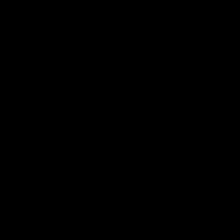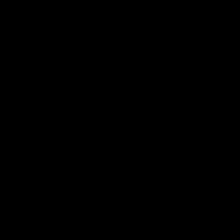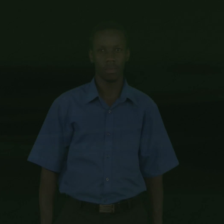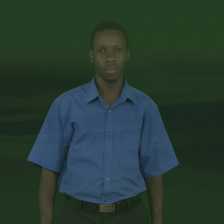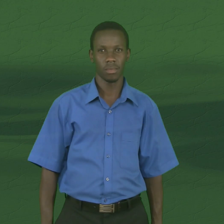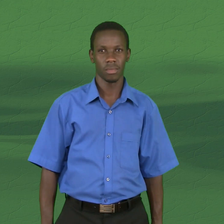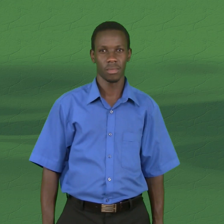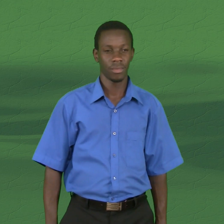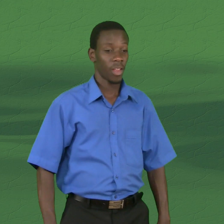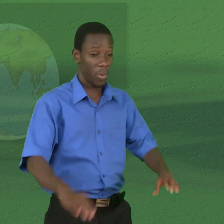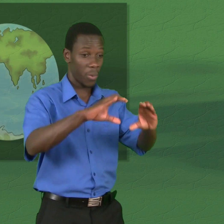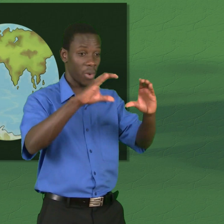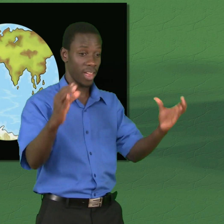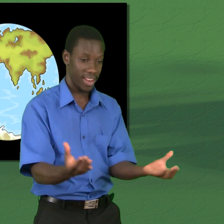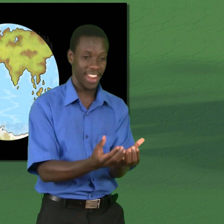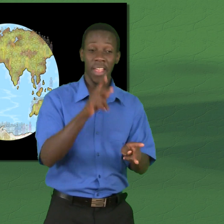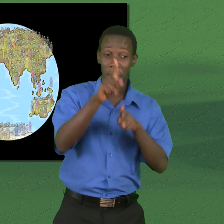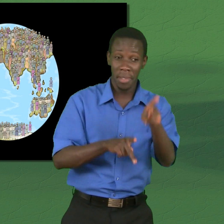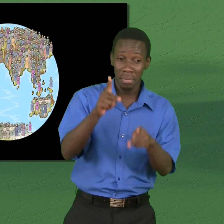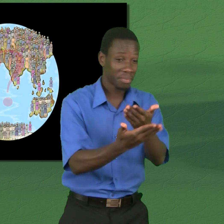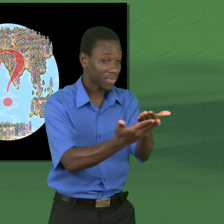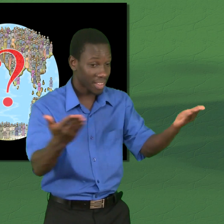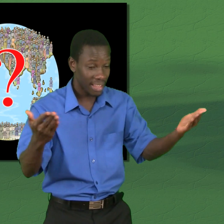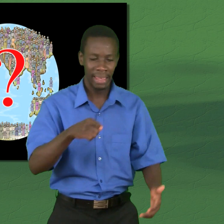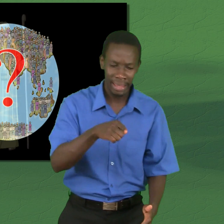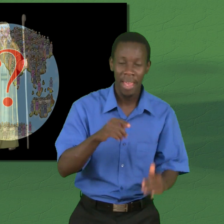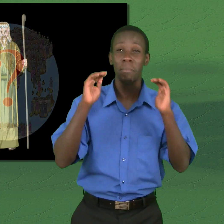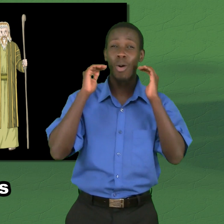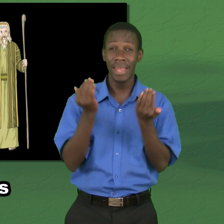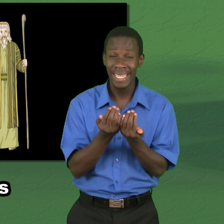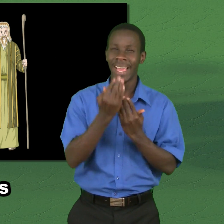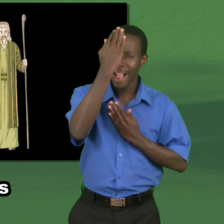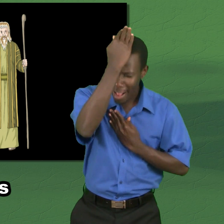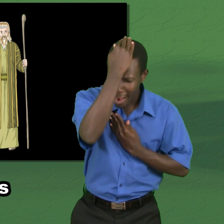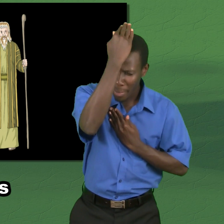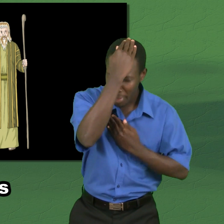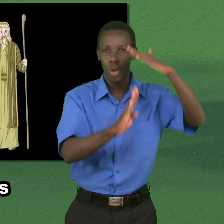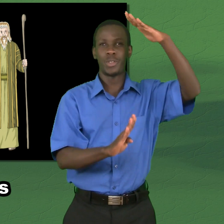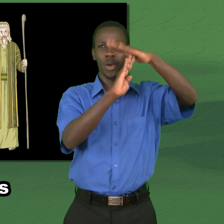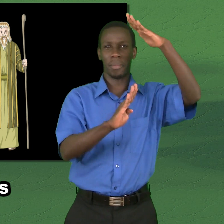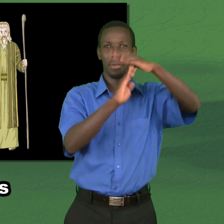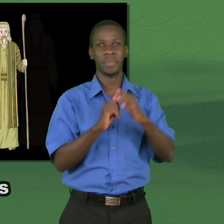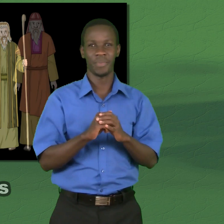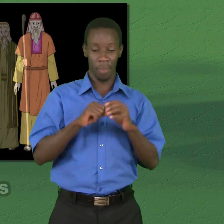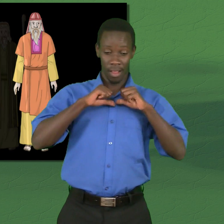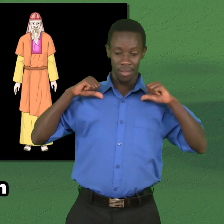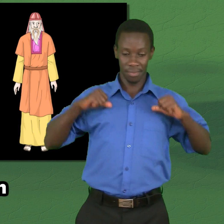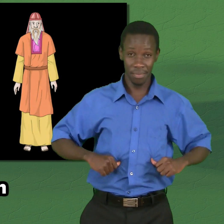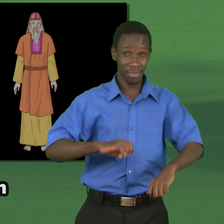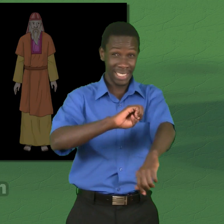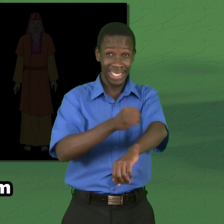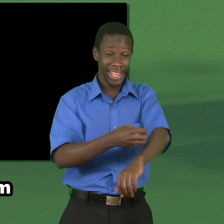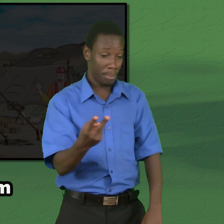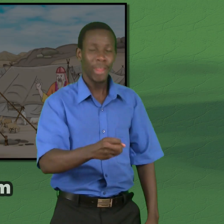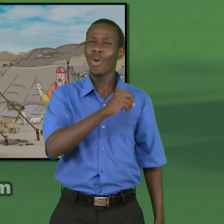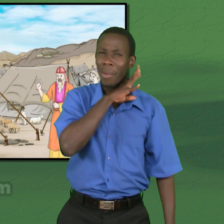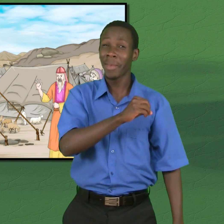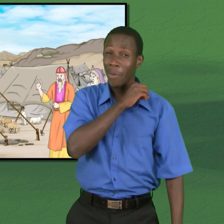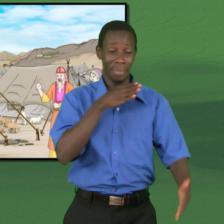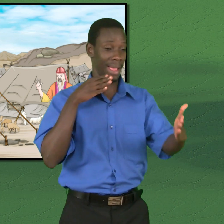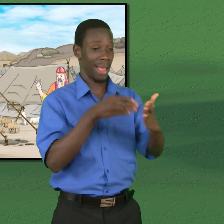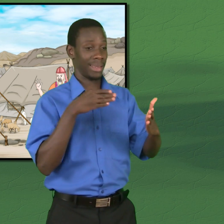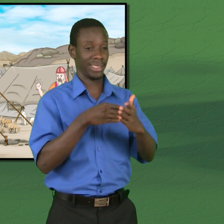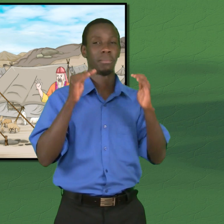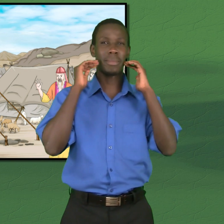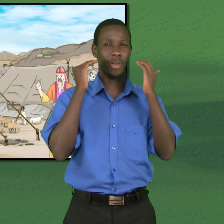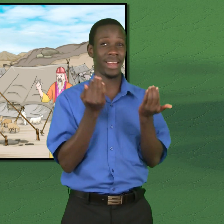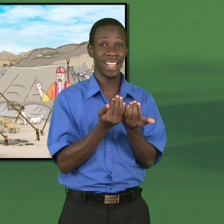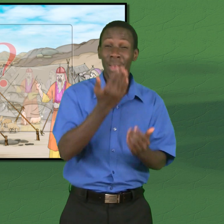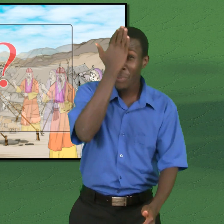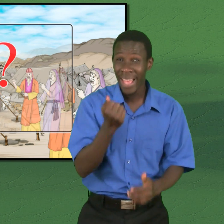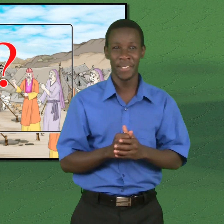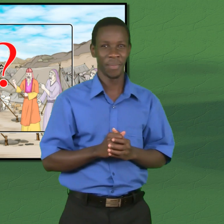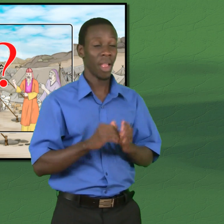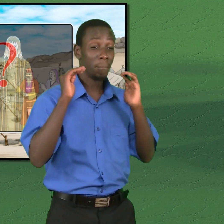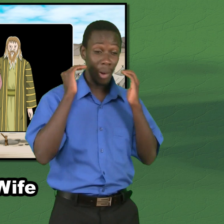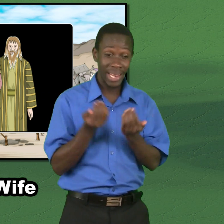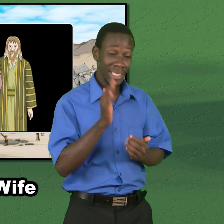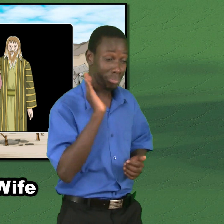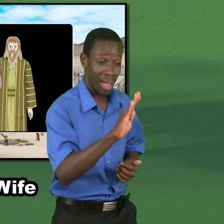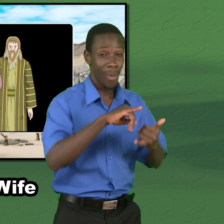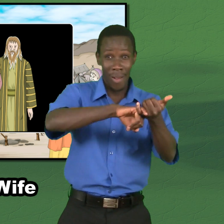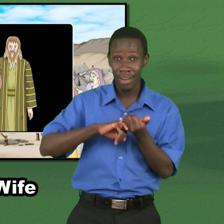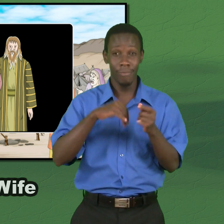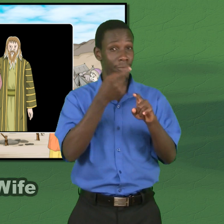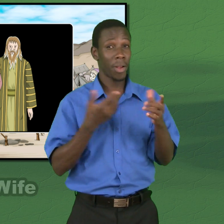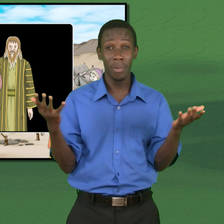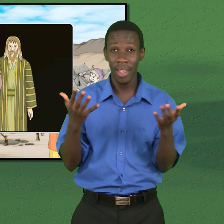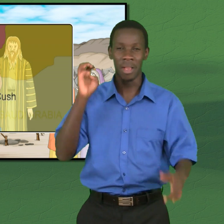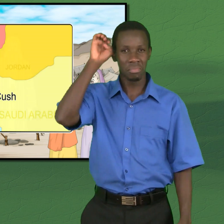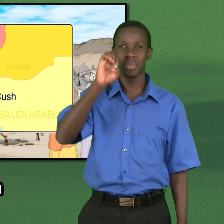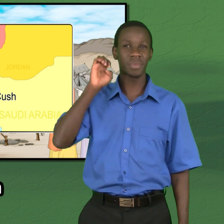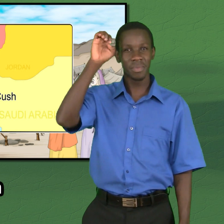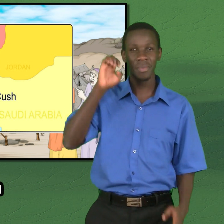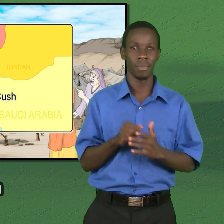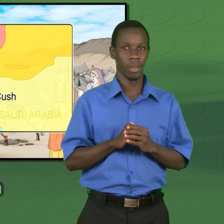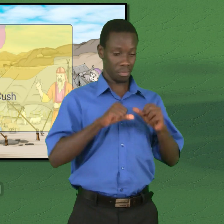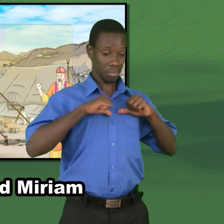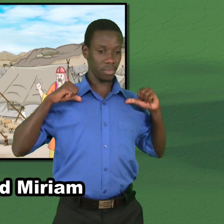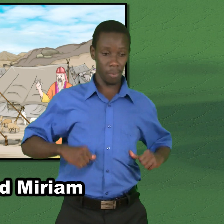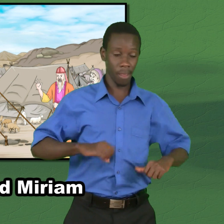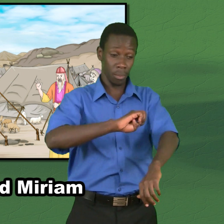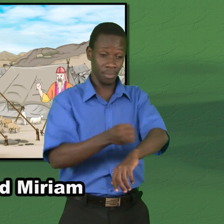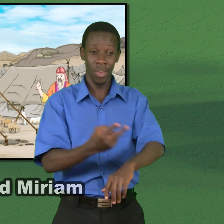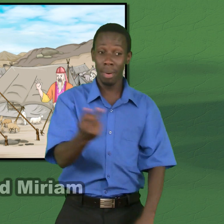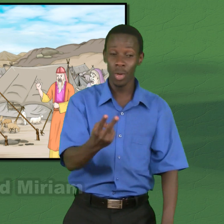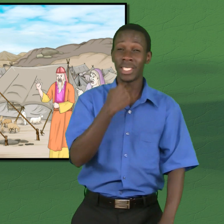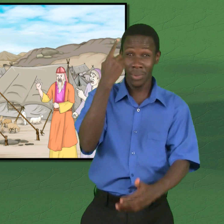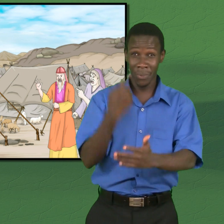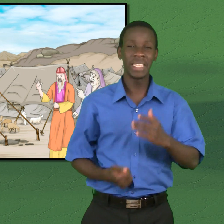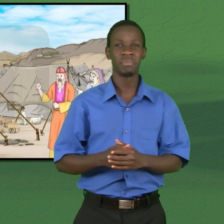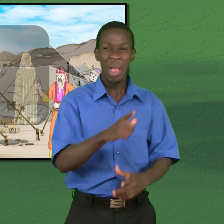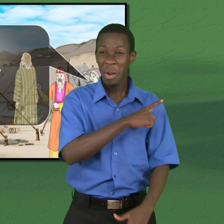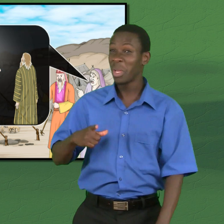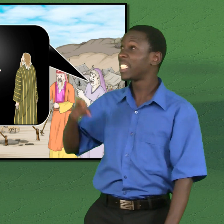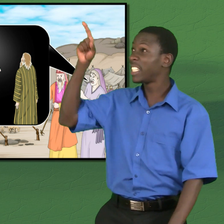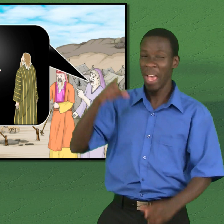Then Miriam and Aaron criticized Moses because of the Cushite woman he had married, for he had taken a Cushite wife.